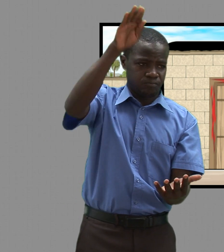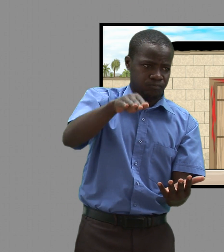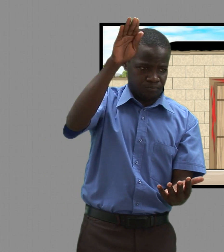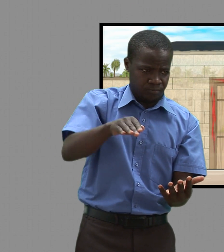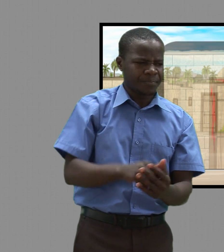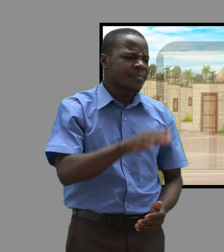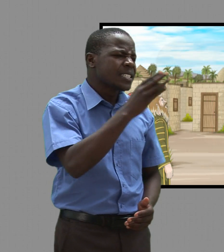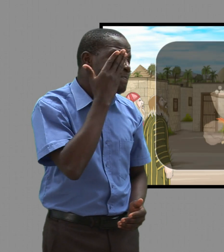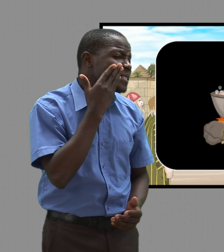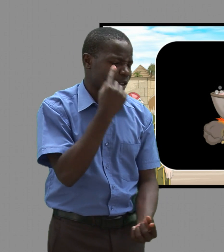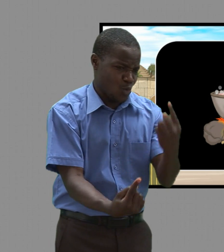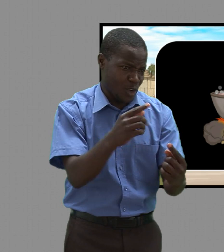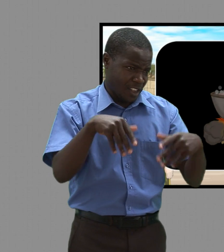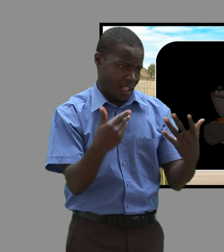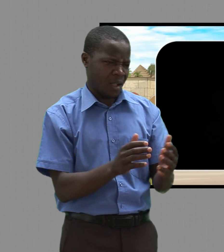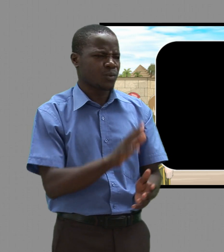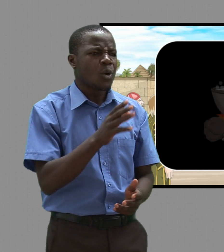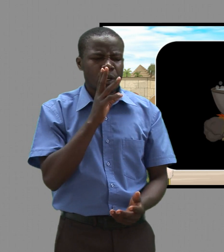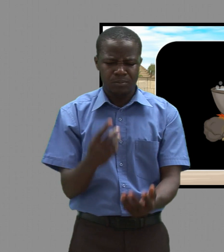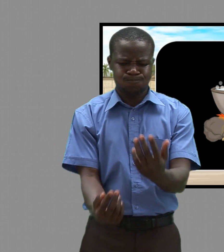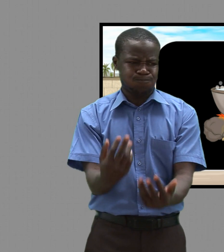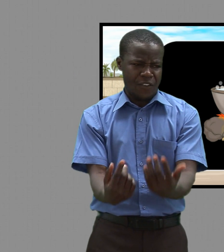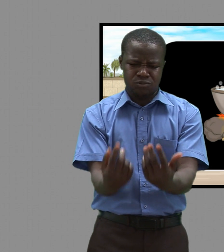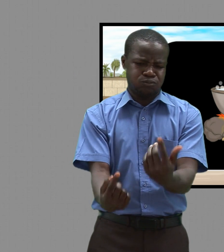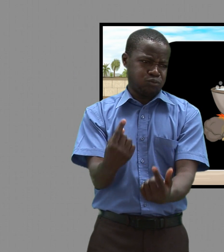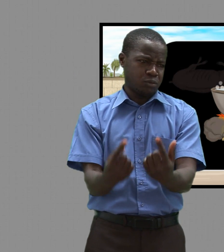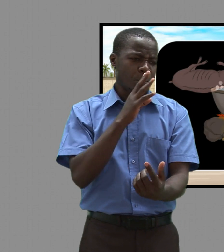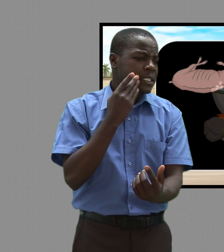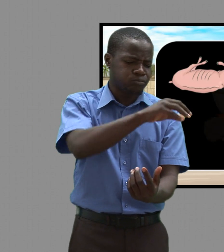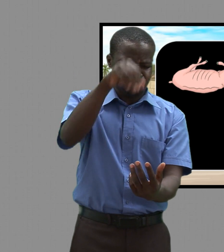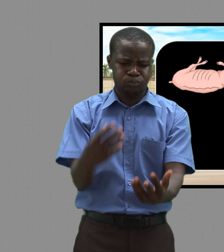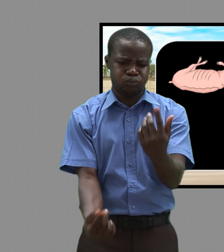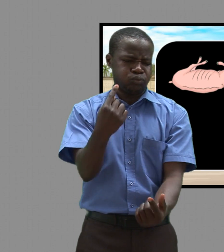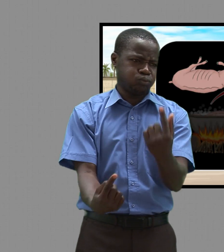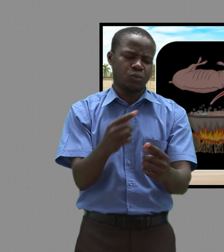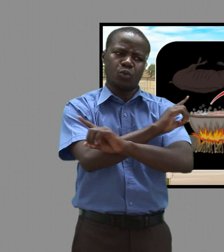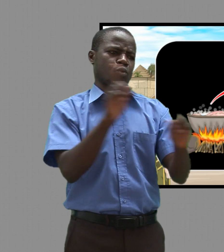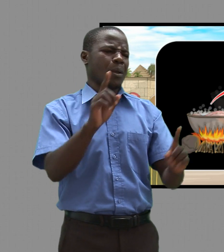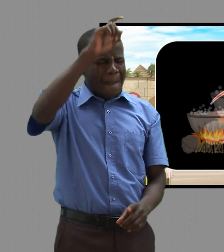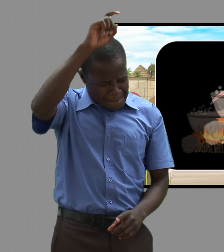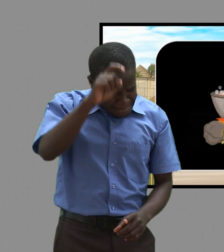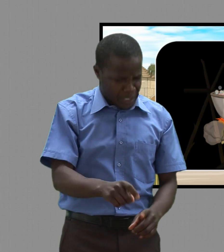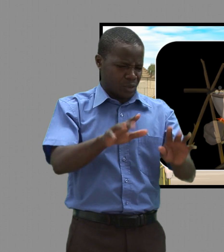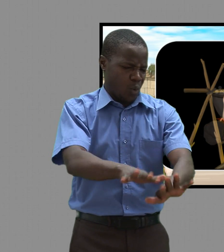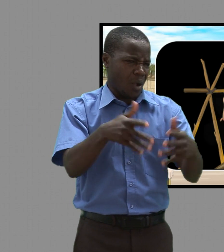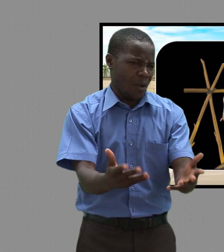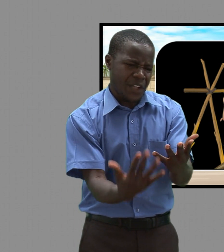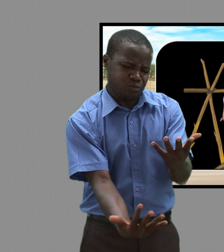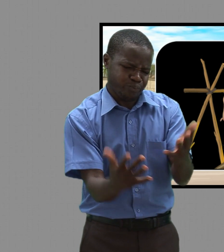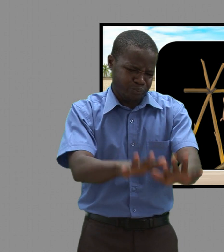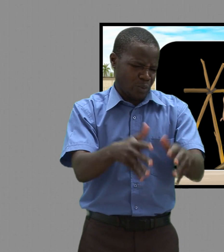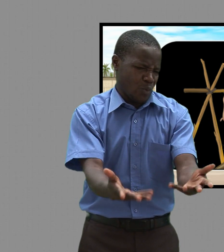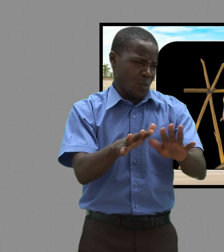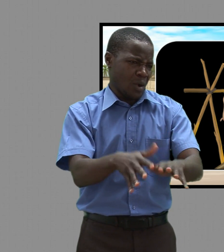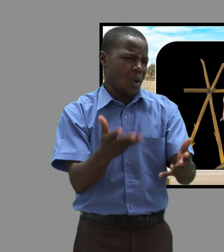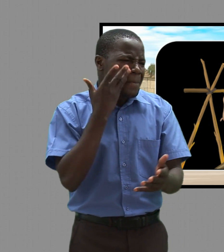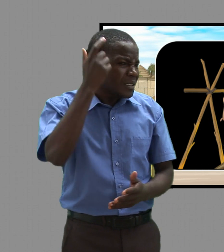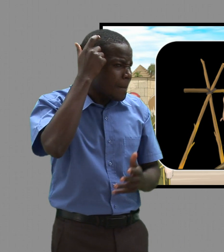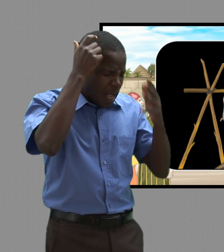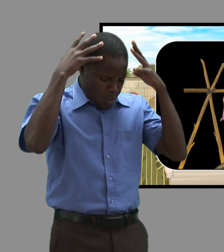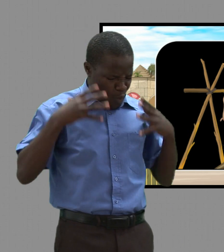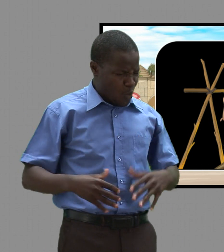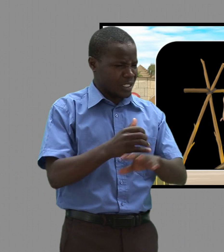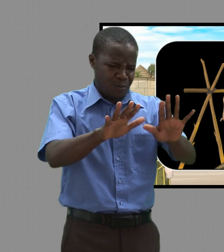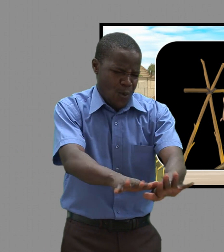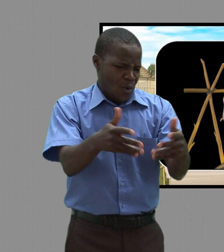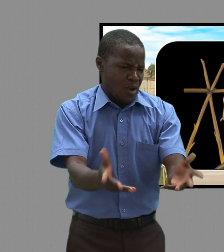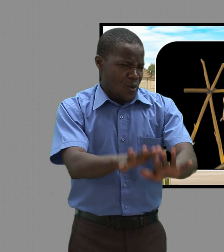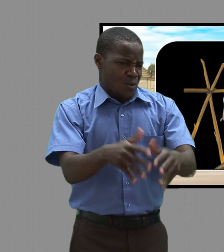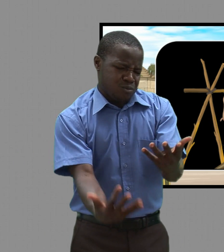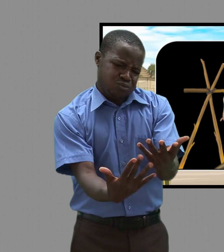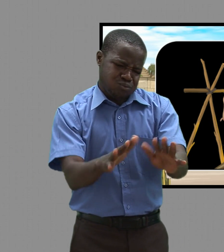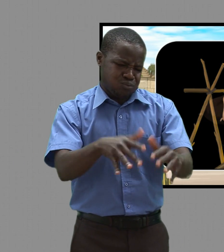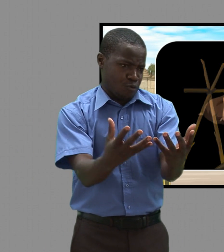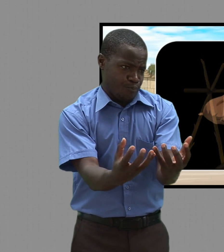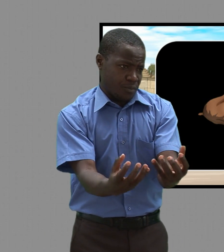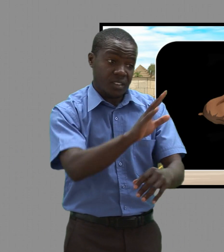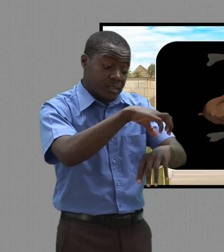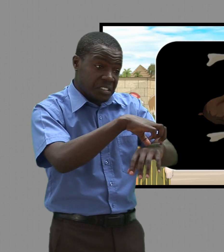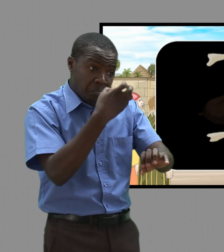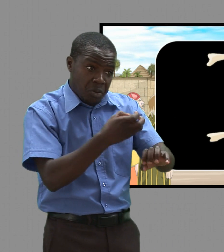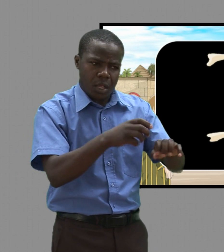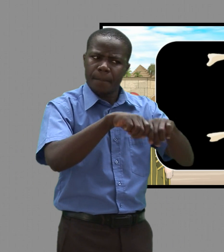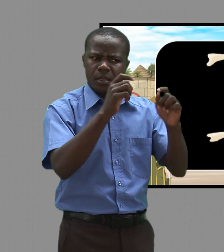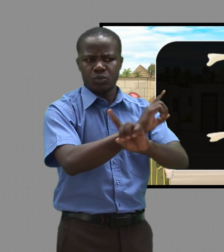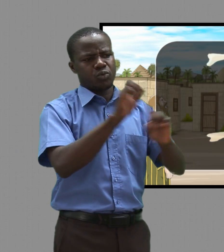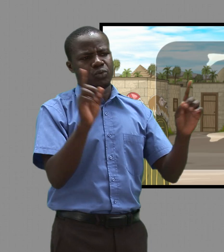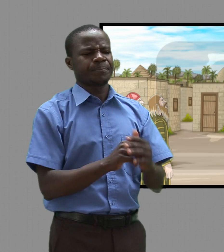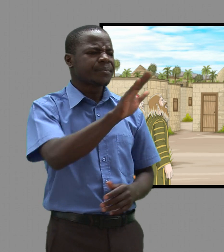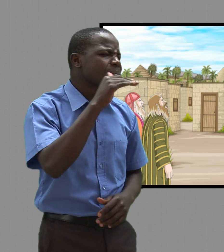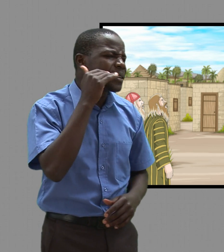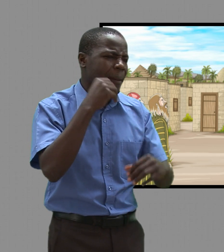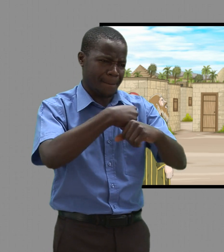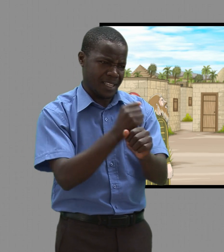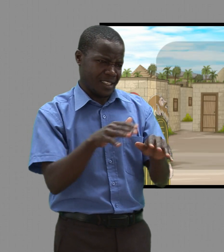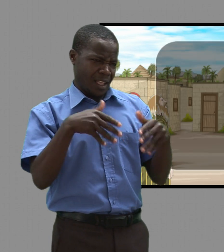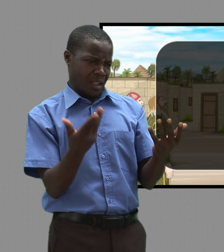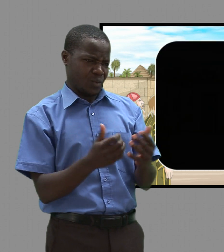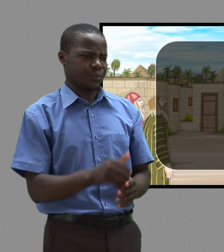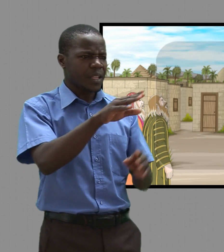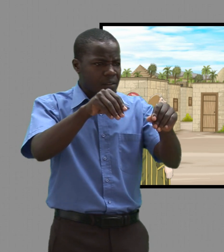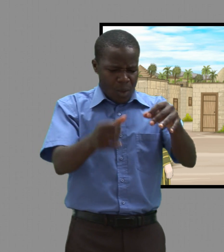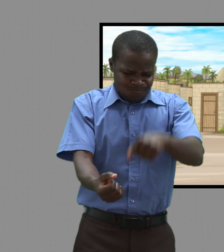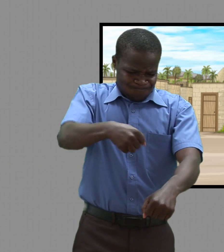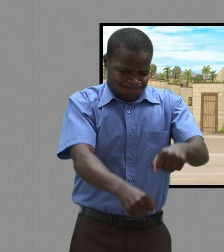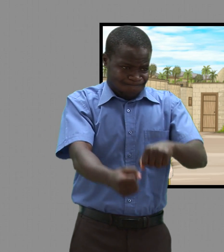Do not eat any of the meat raw or cooked in boiling water, but only roasted over the fire—its head and legs and inner parts.